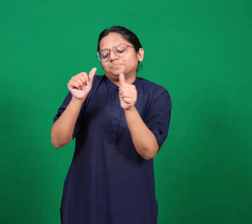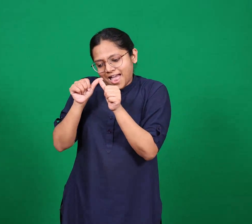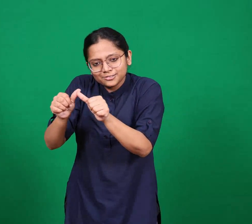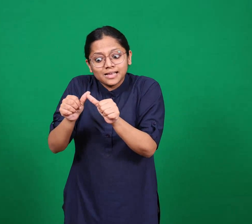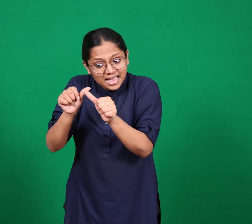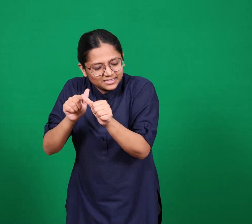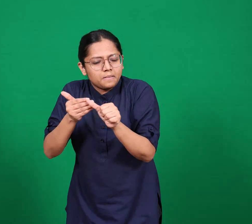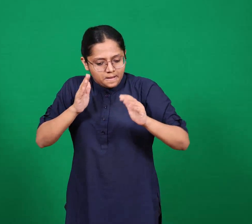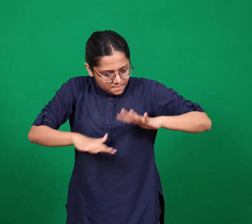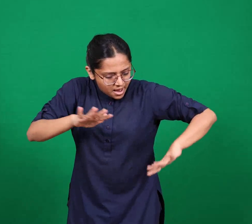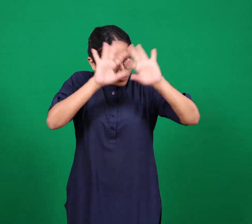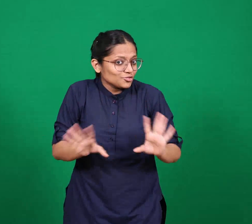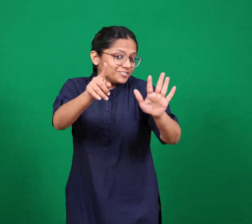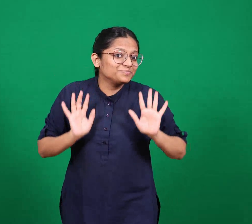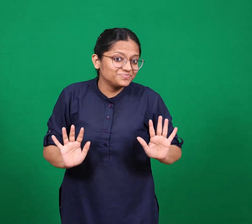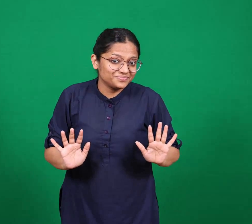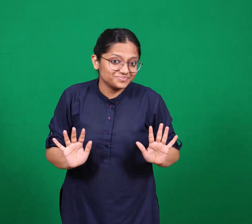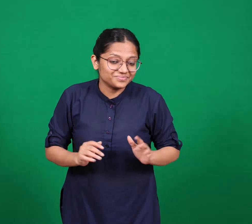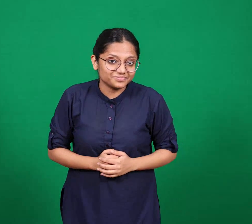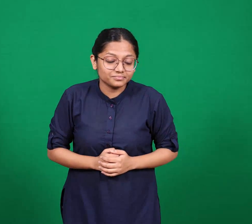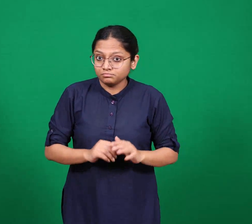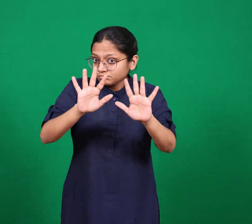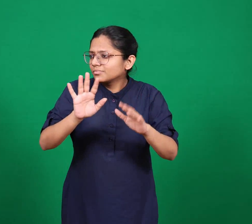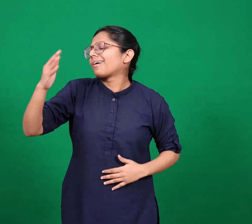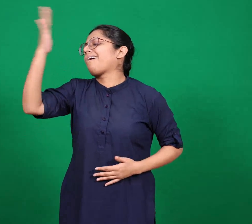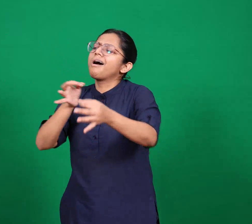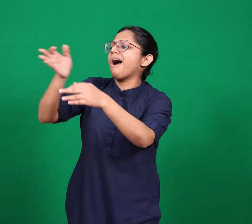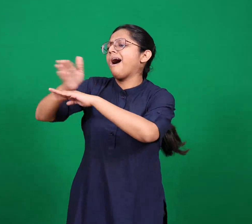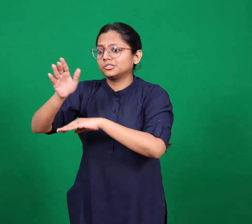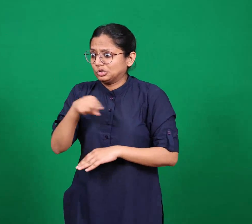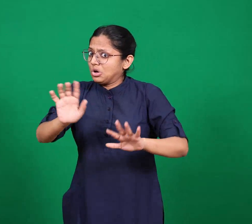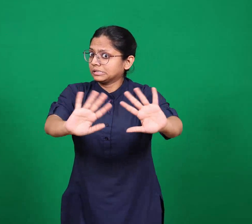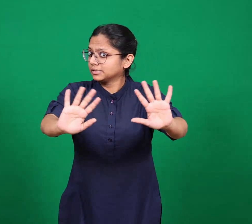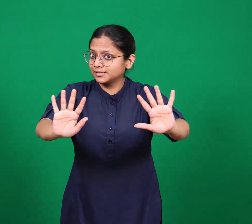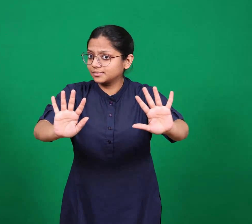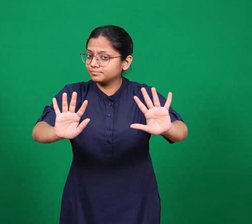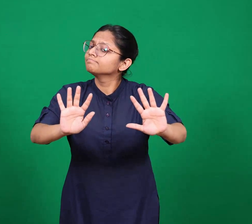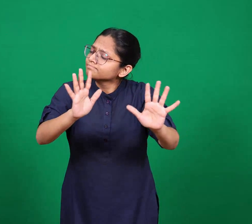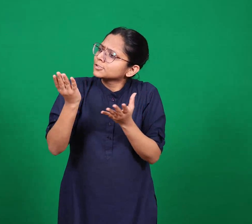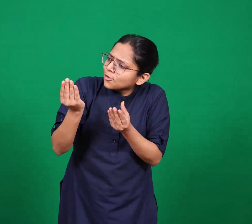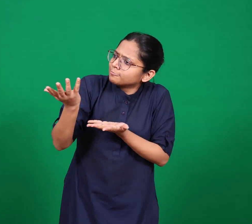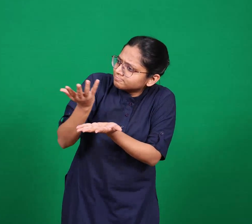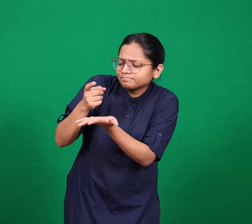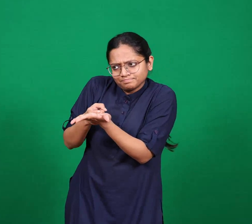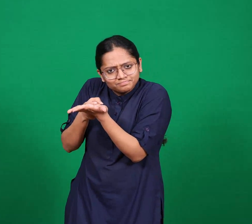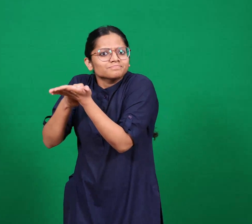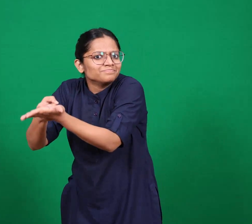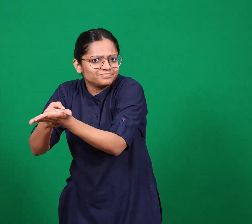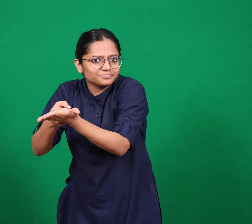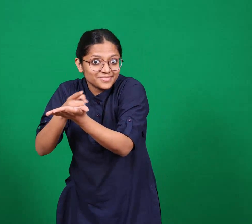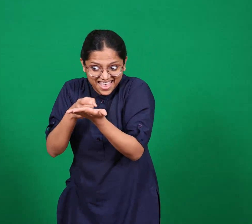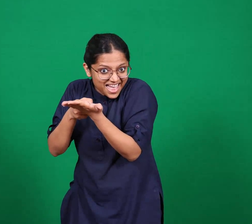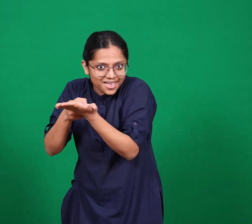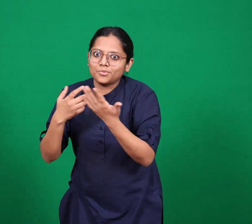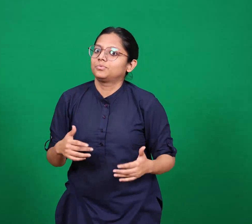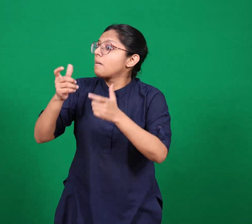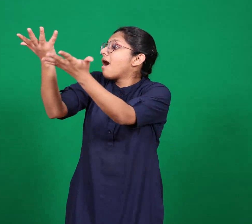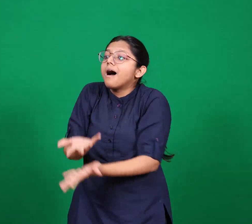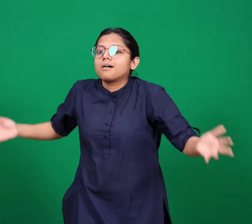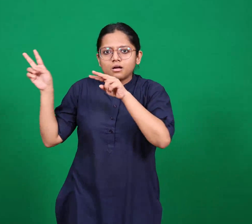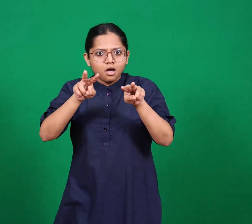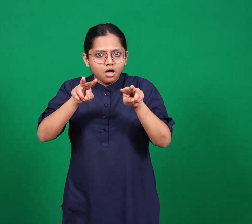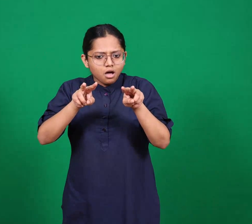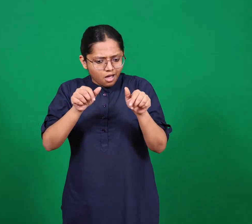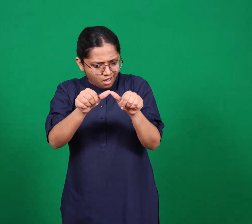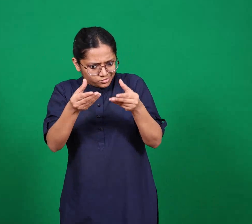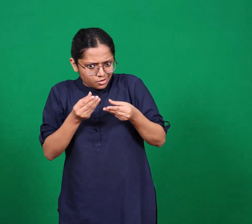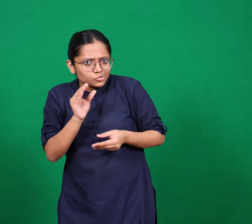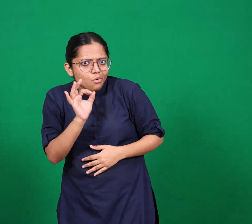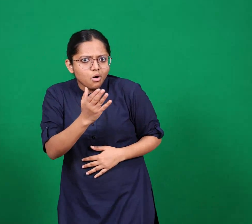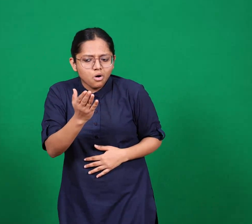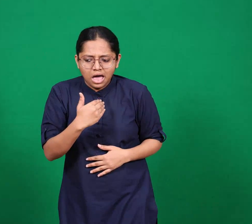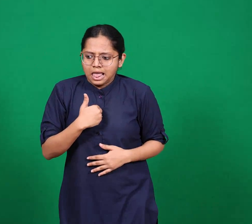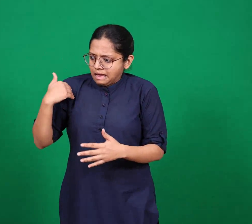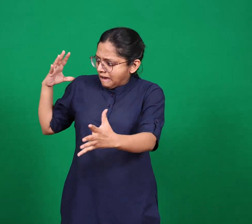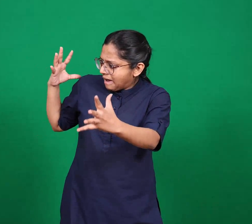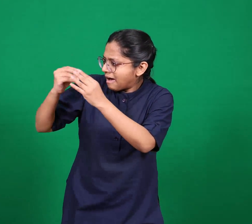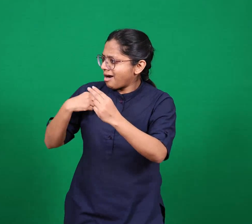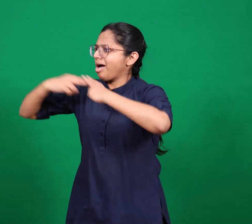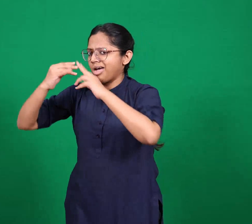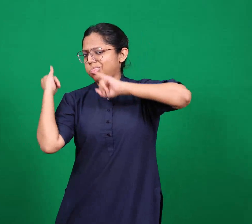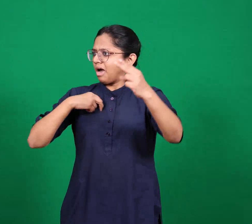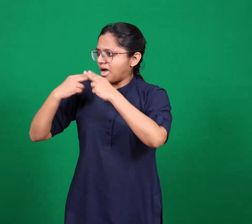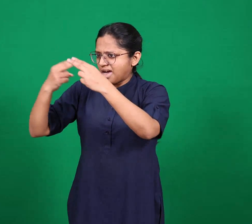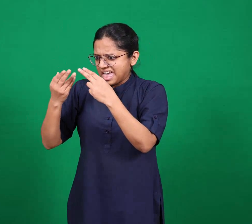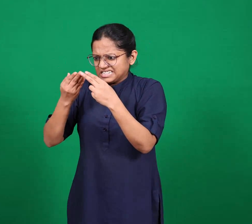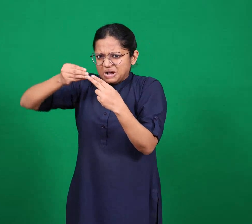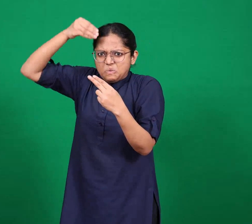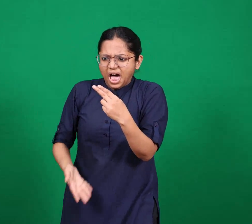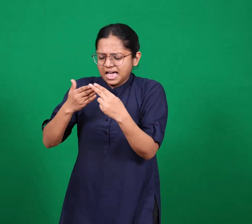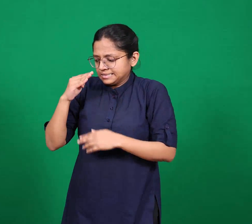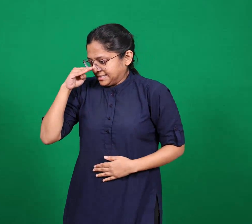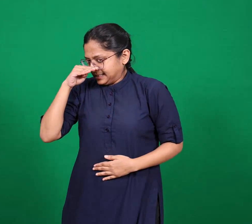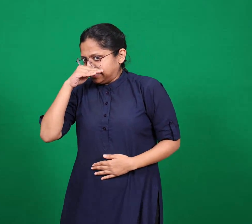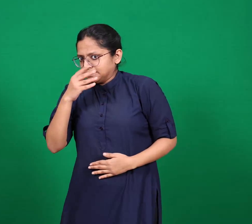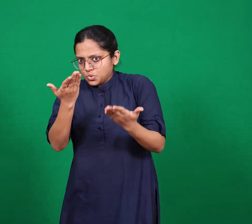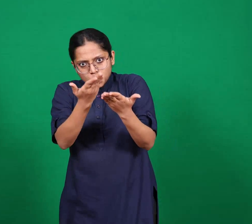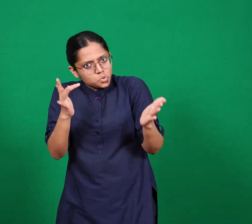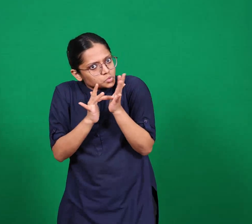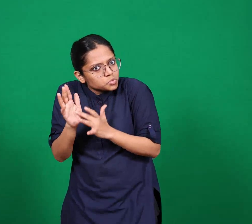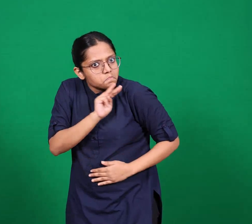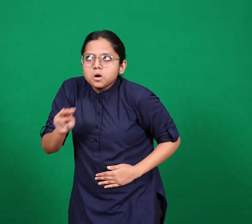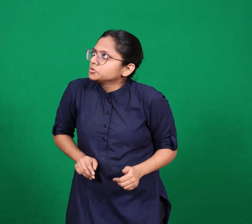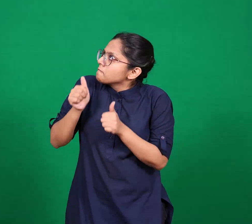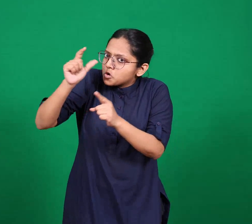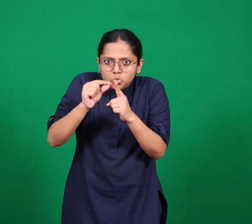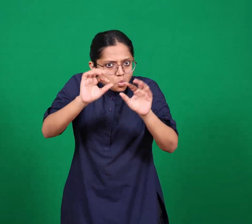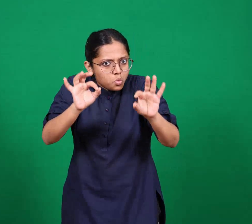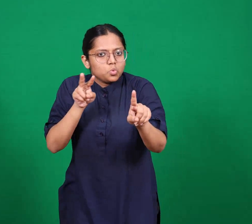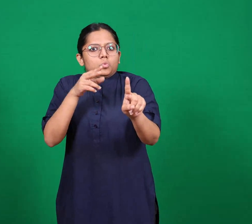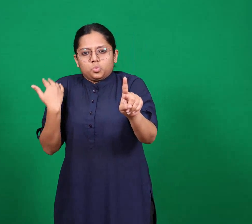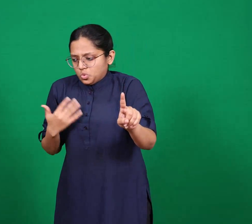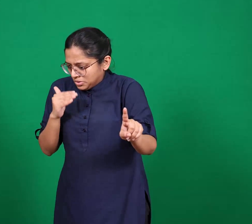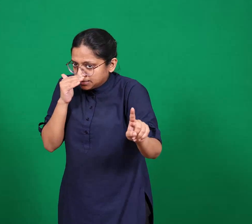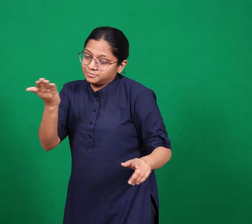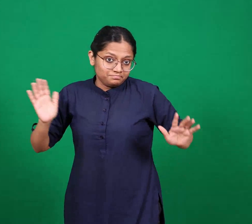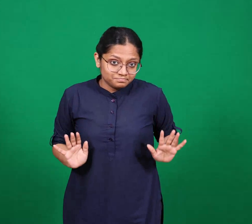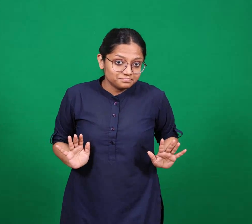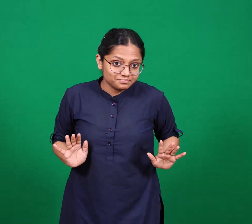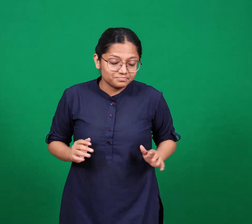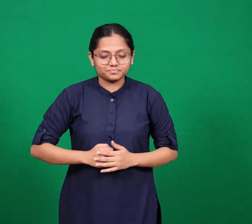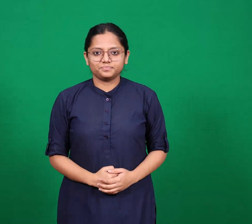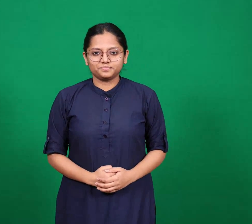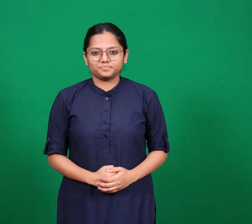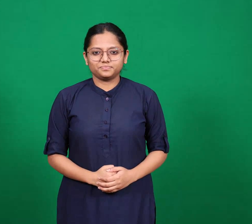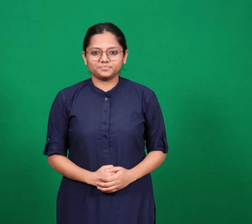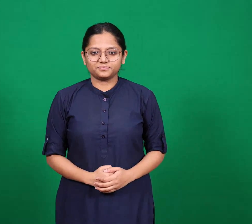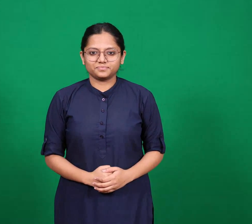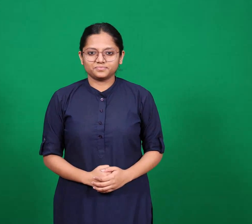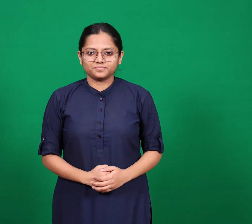But respond with gentleness and respect, keeping a clear conscience, so that those who slander you may be put to shame by your good behavior in Christ.